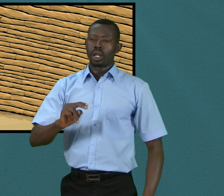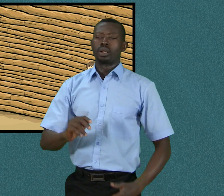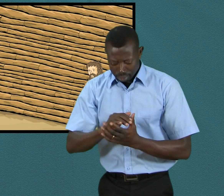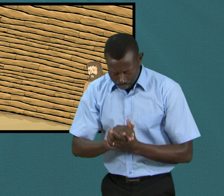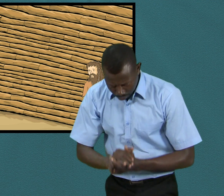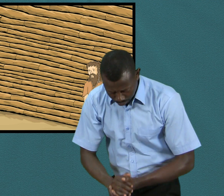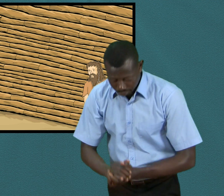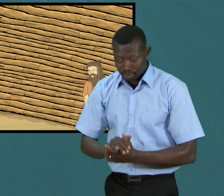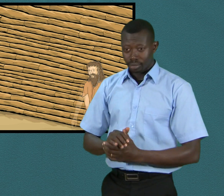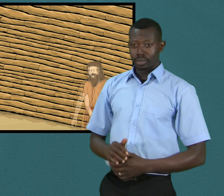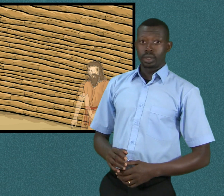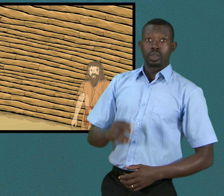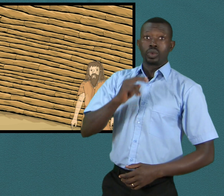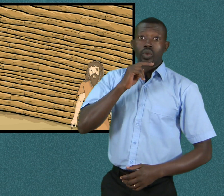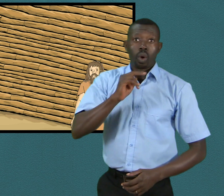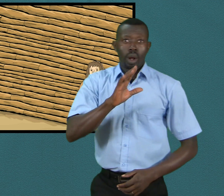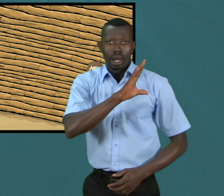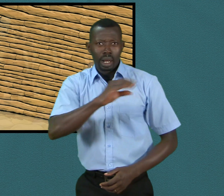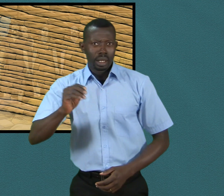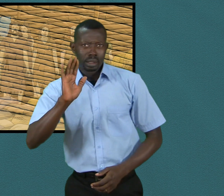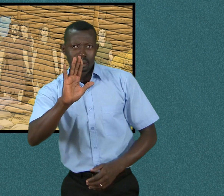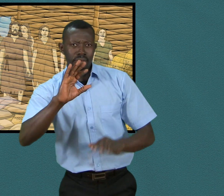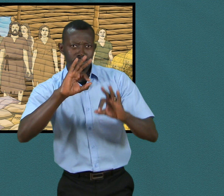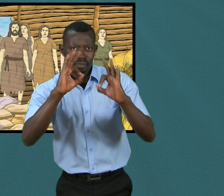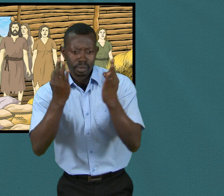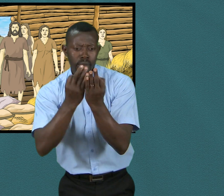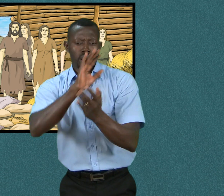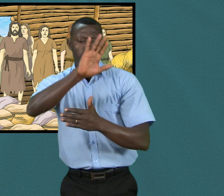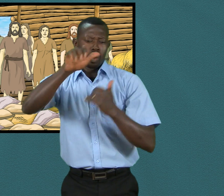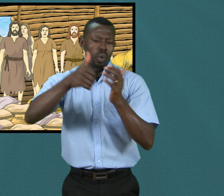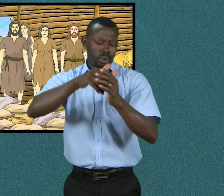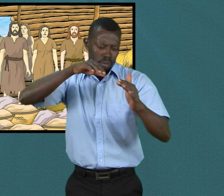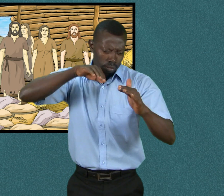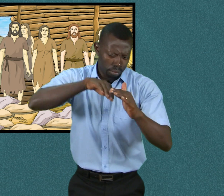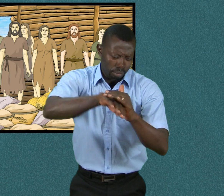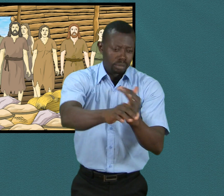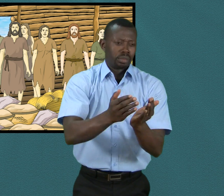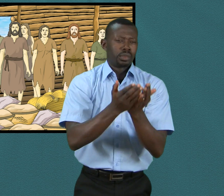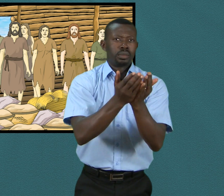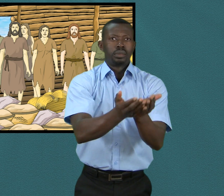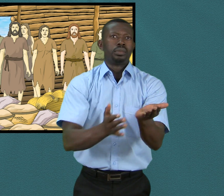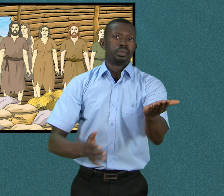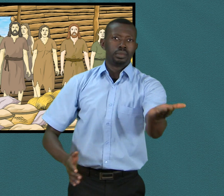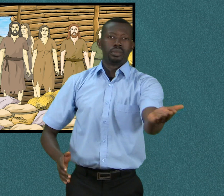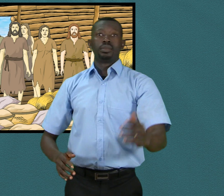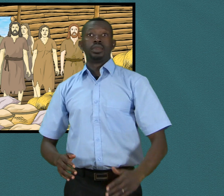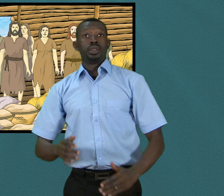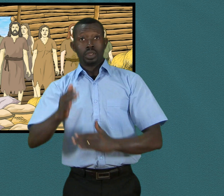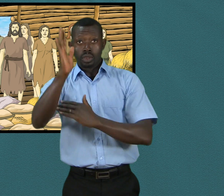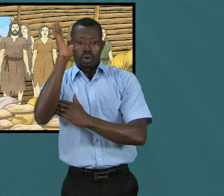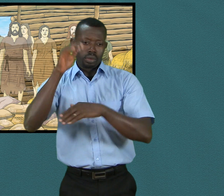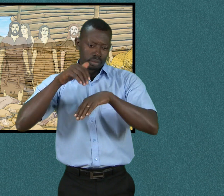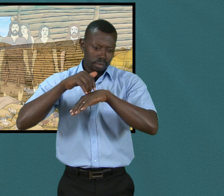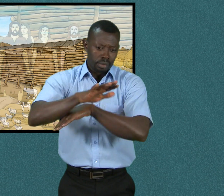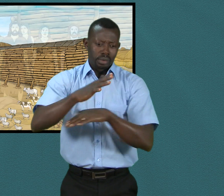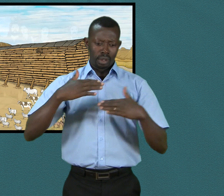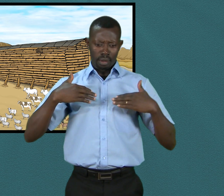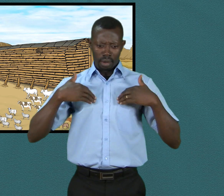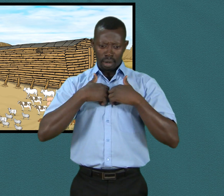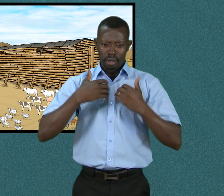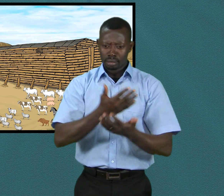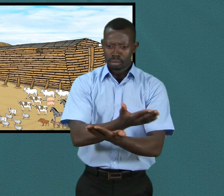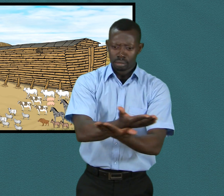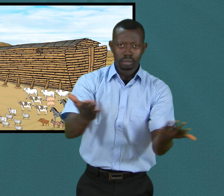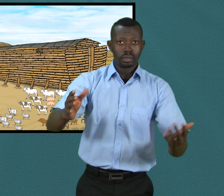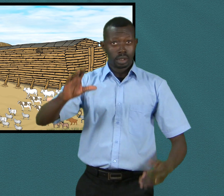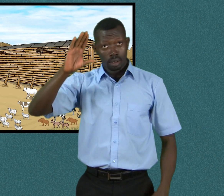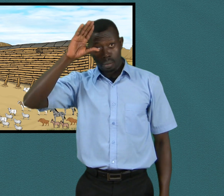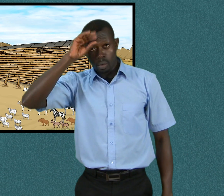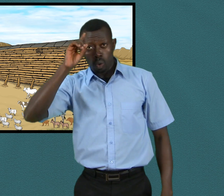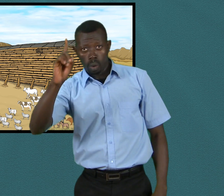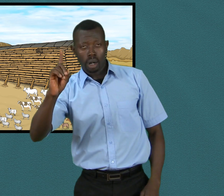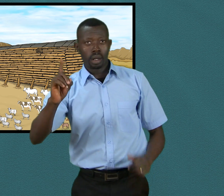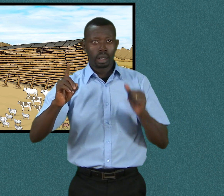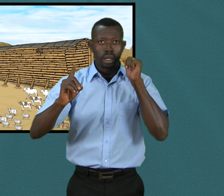And Noah and his wife, with his sons and their wives, entered the ark to escape the waters of the flood.